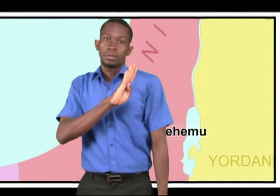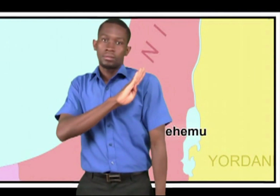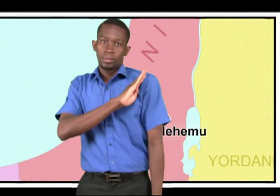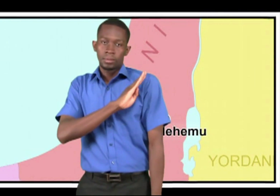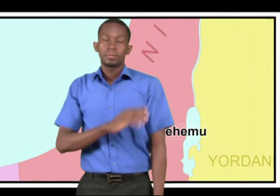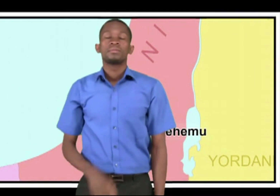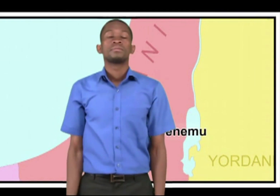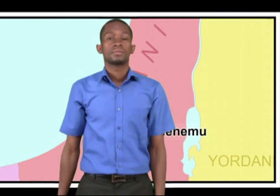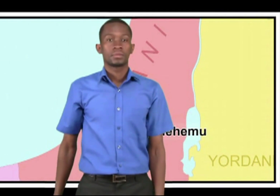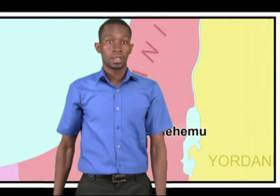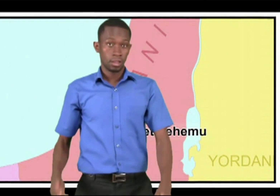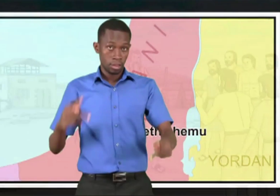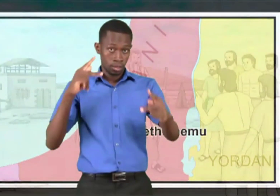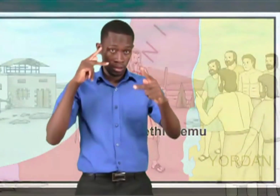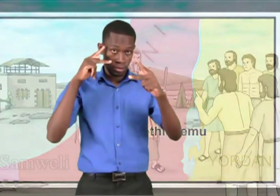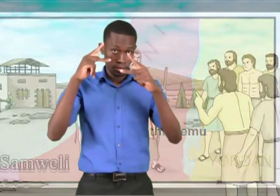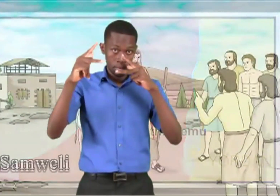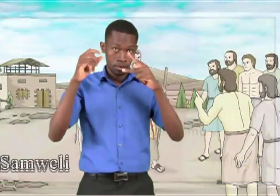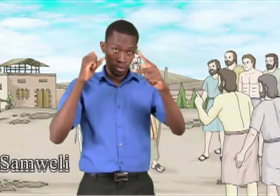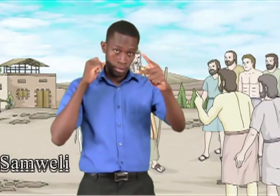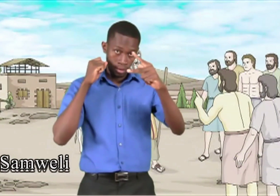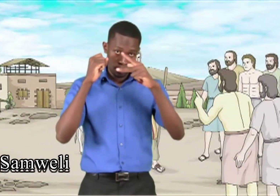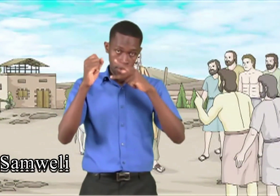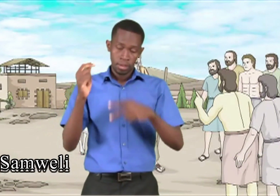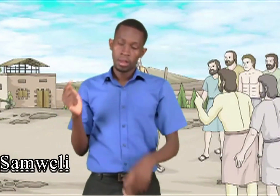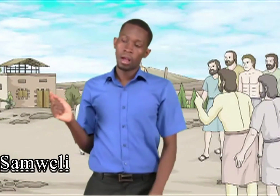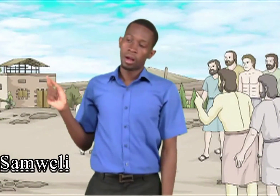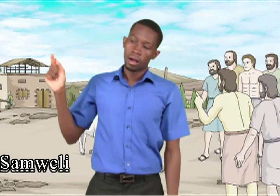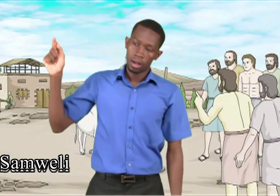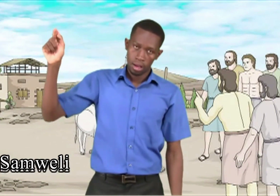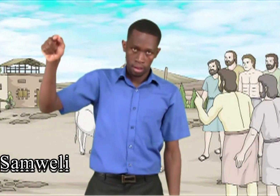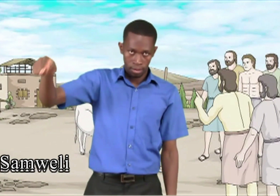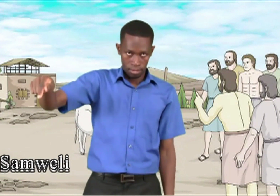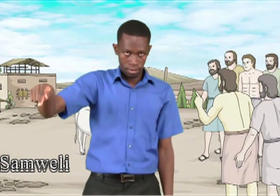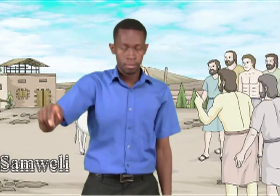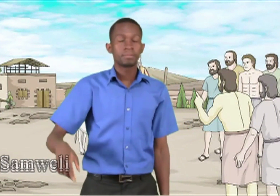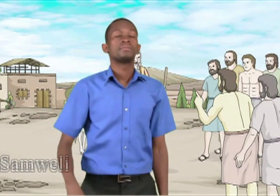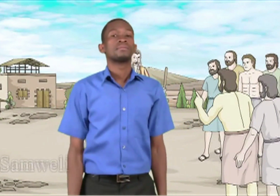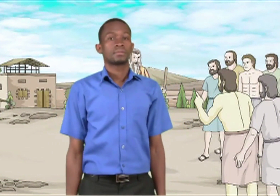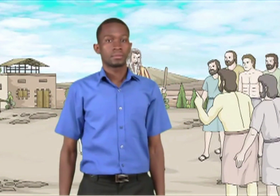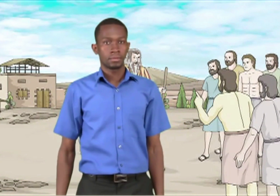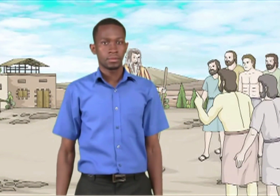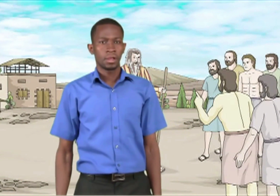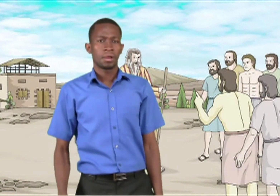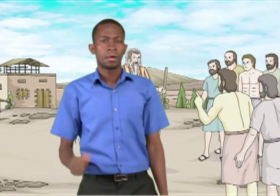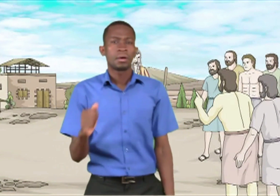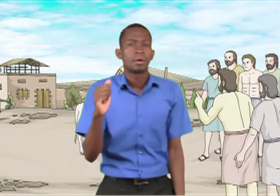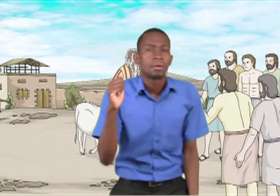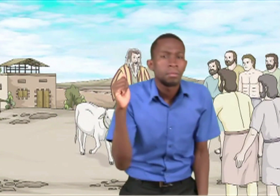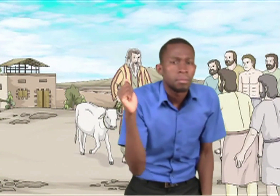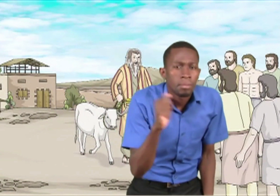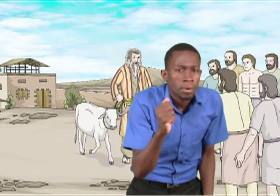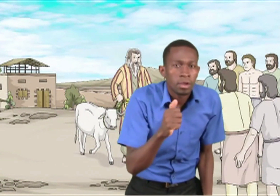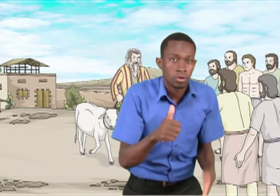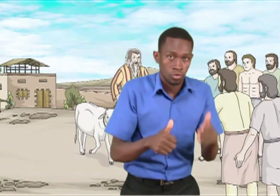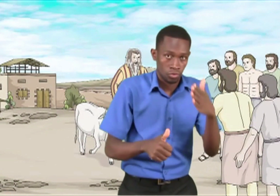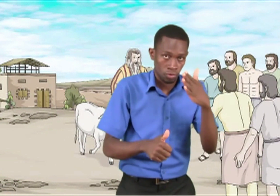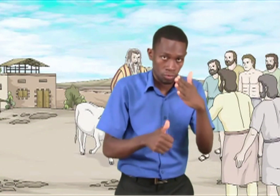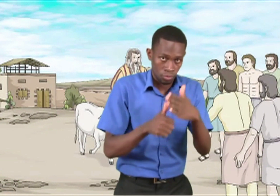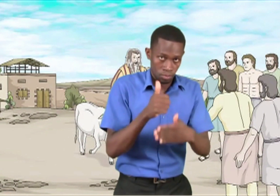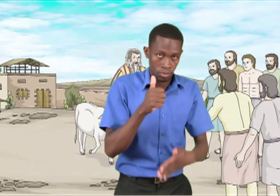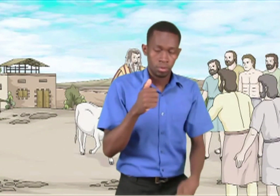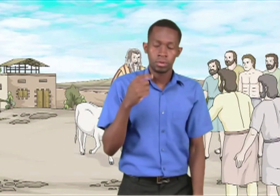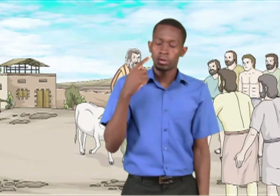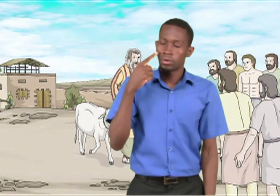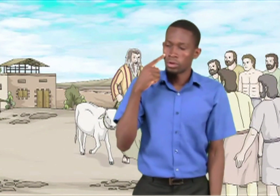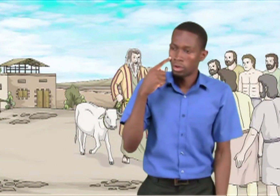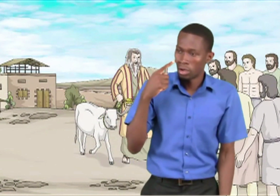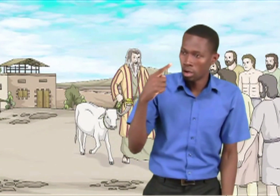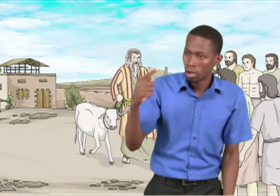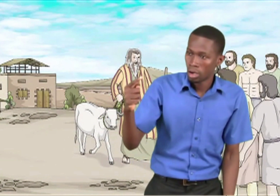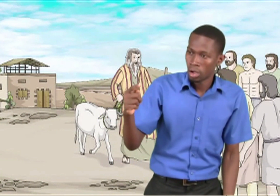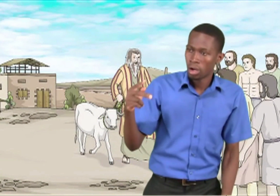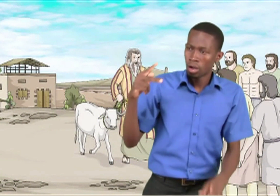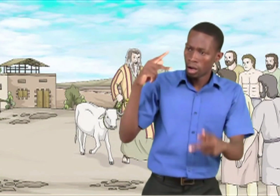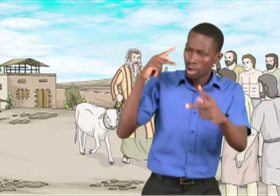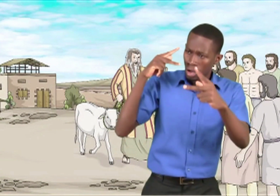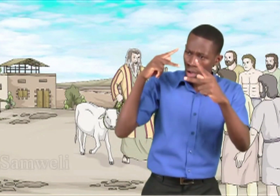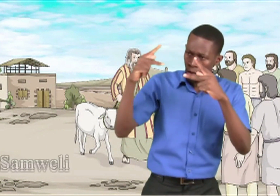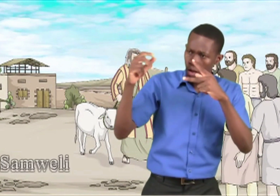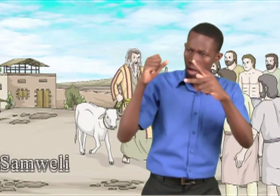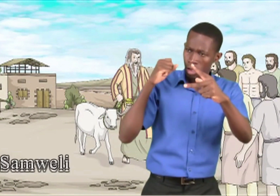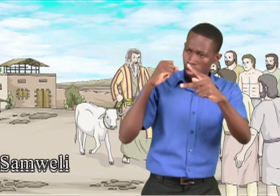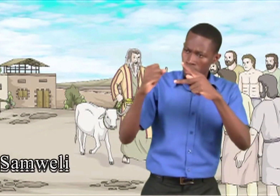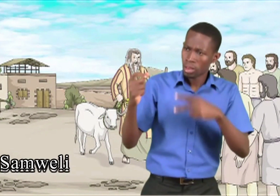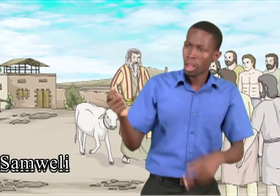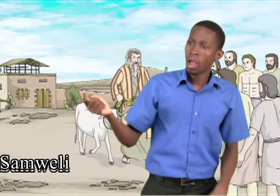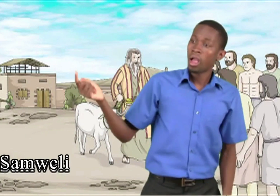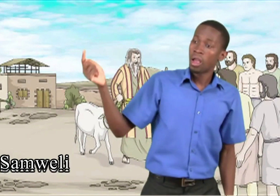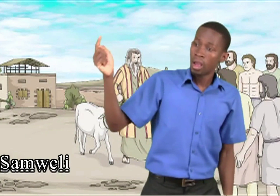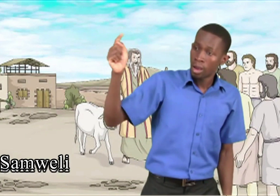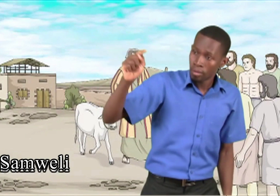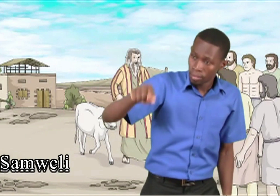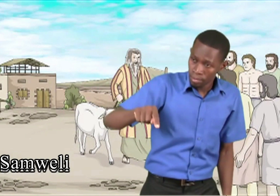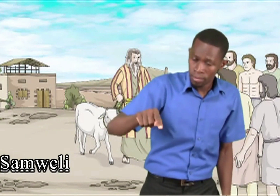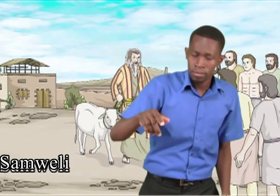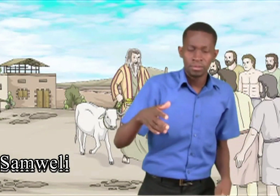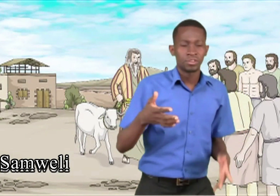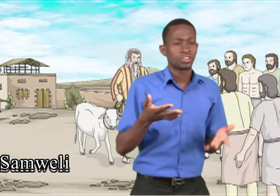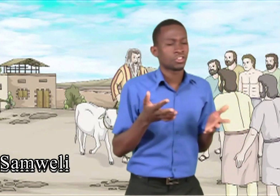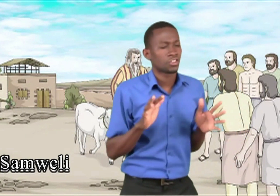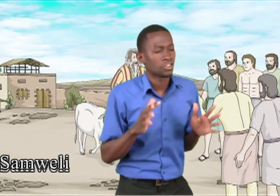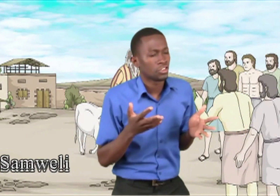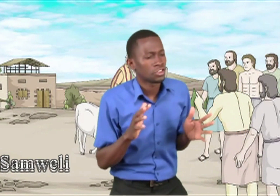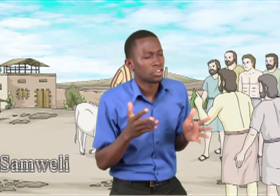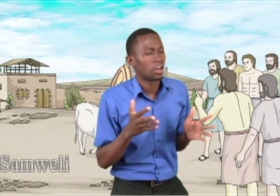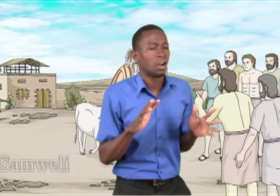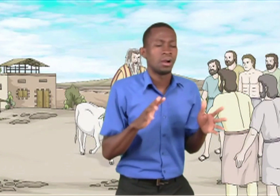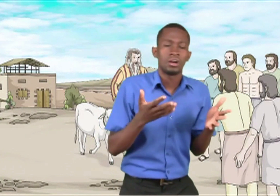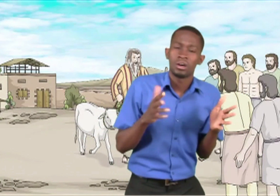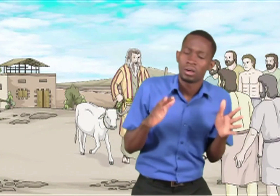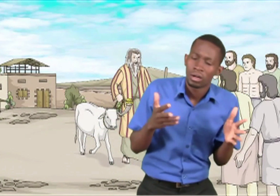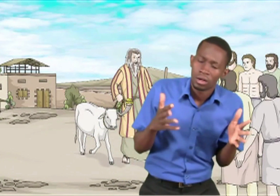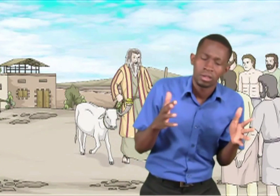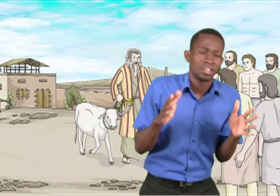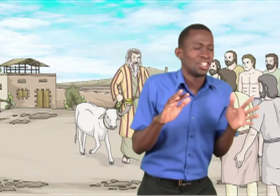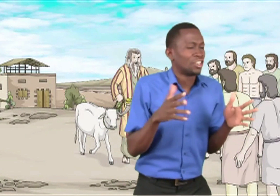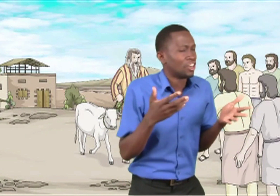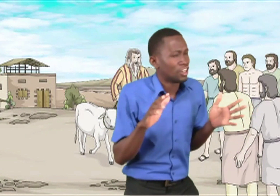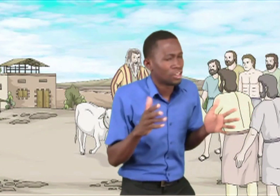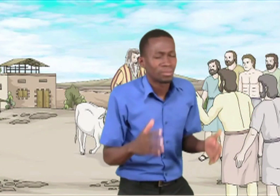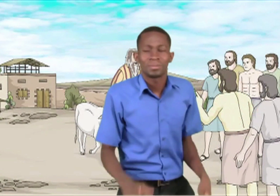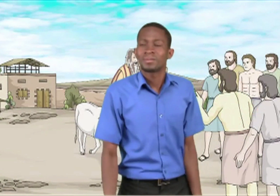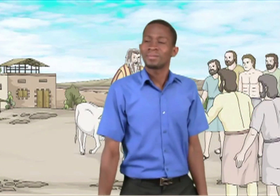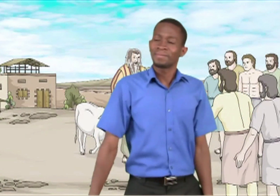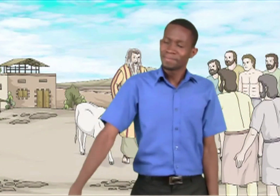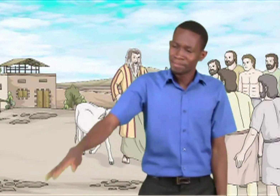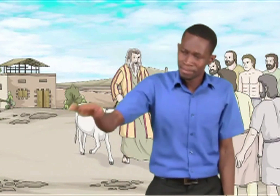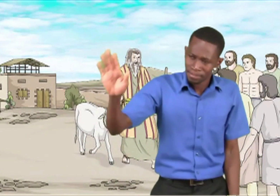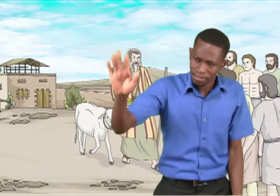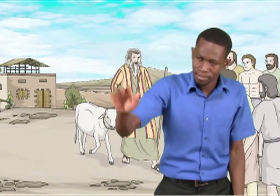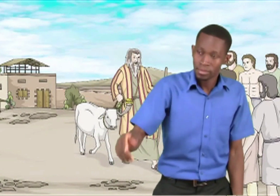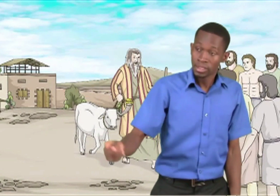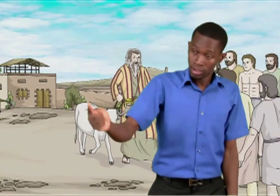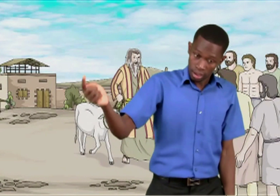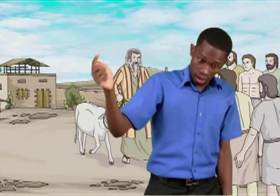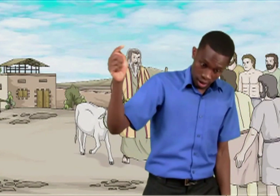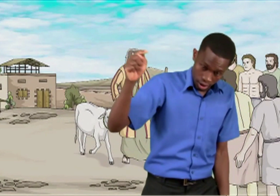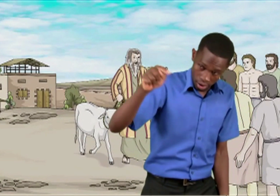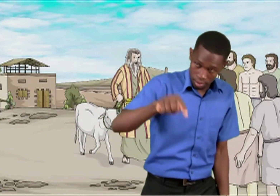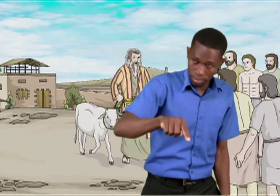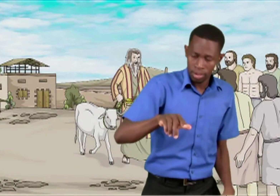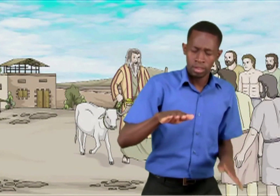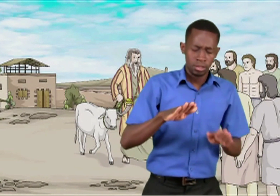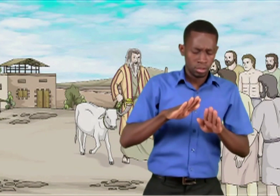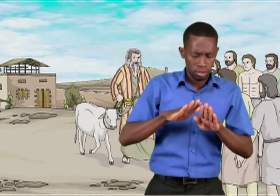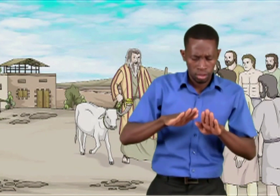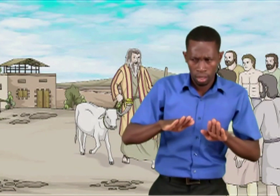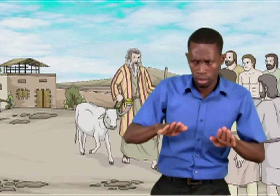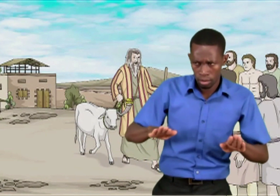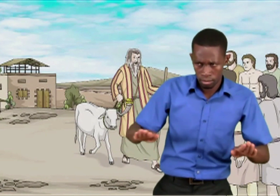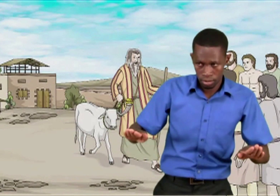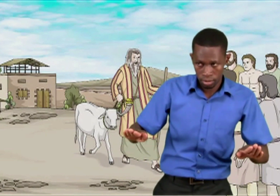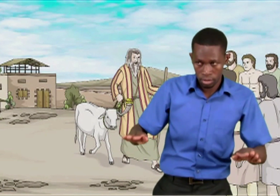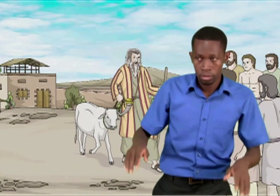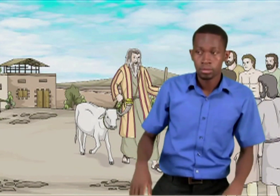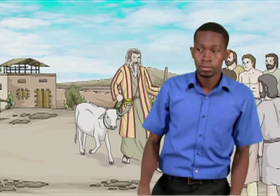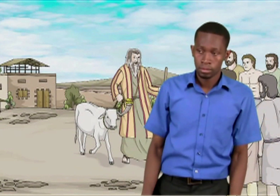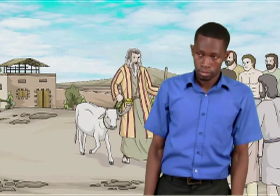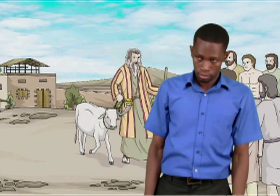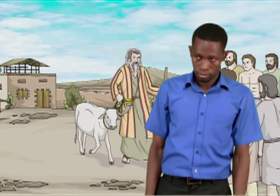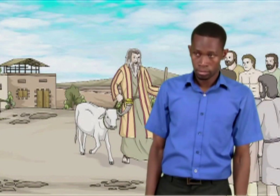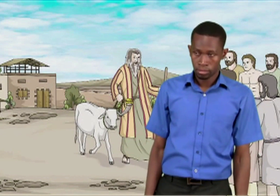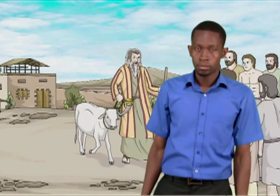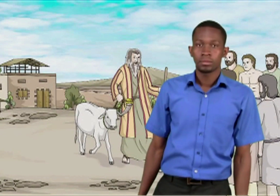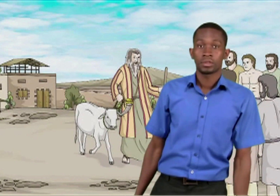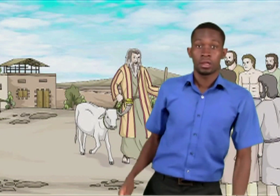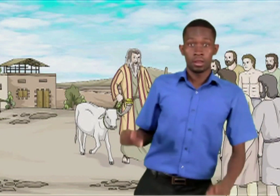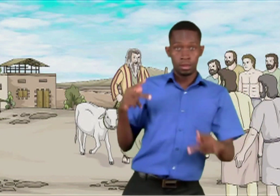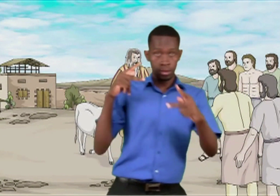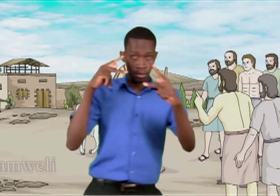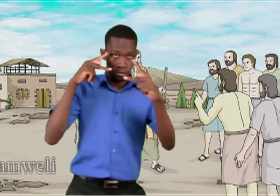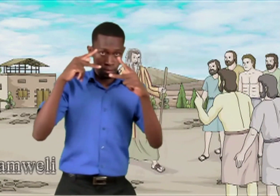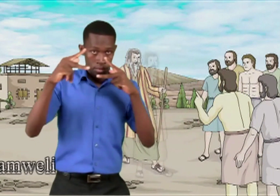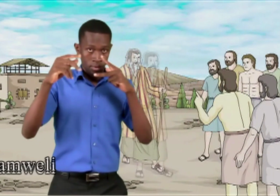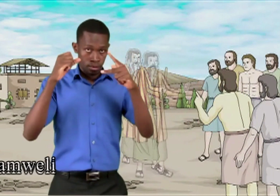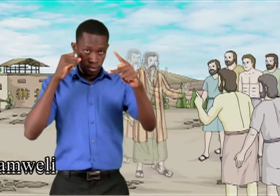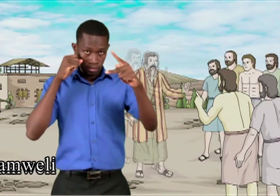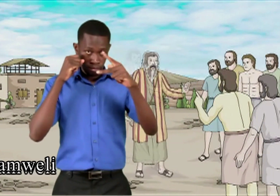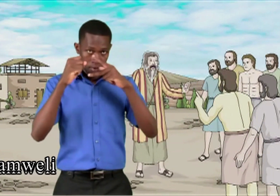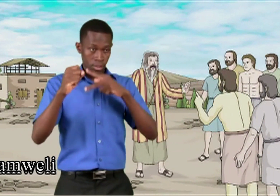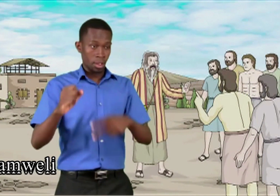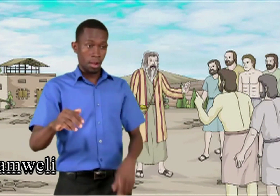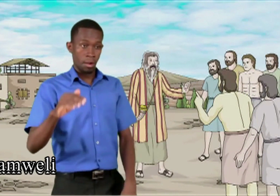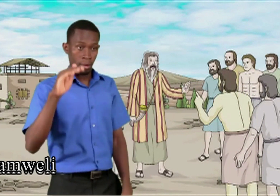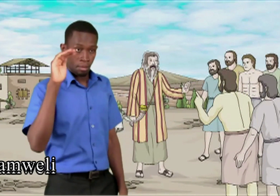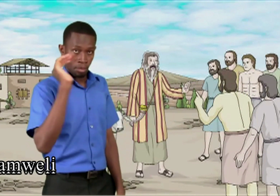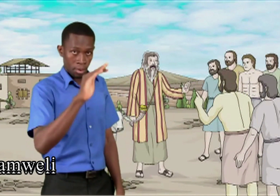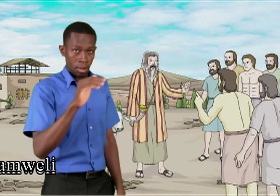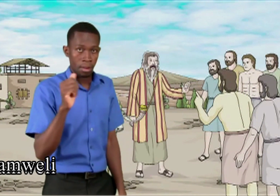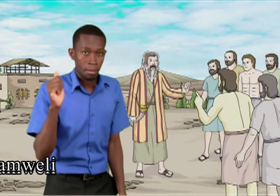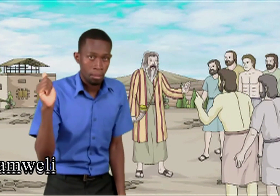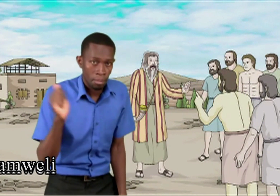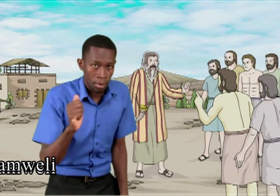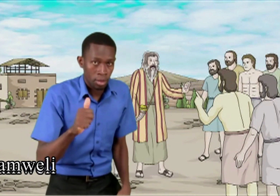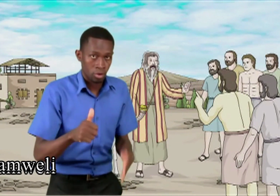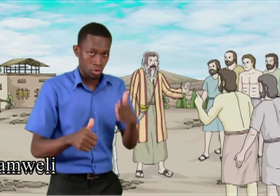When the elders of the town met him, they trembled and asked, “Do you come in peace?”